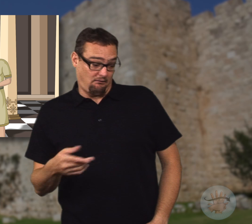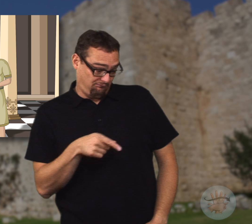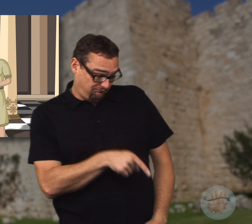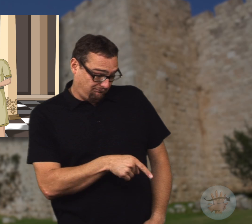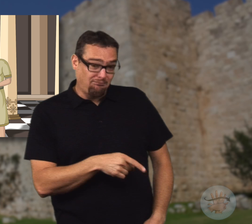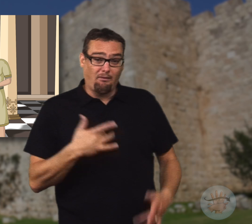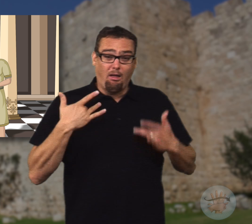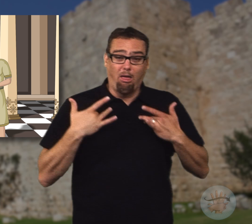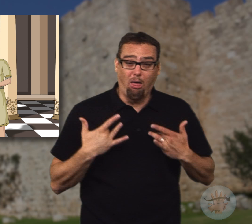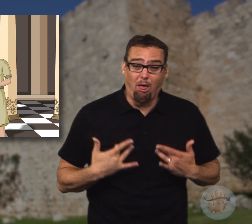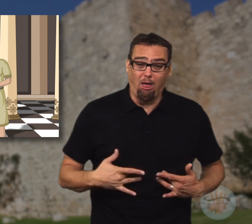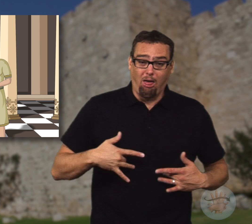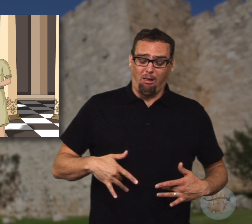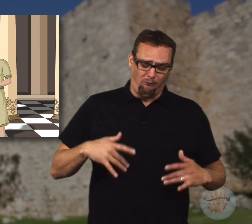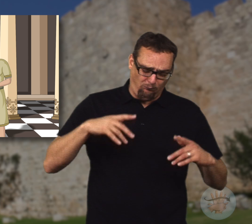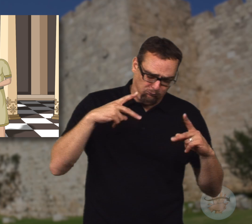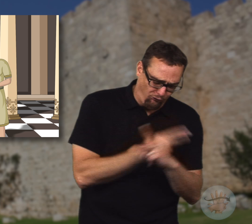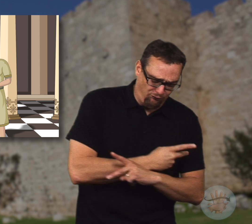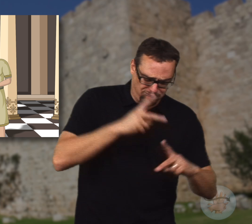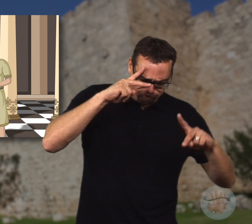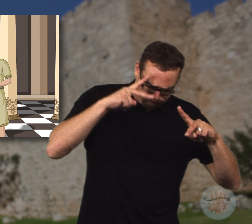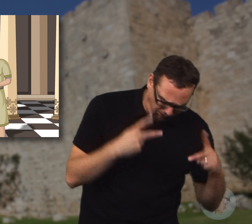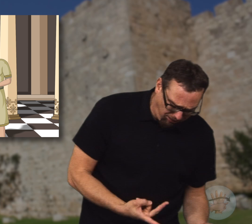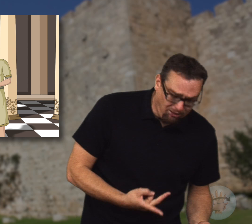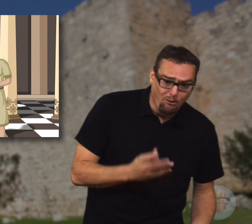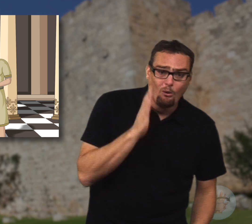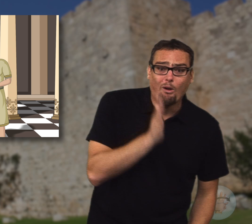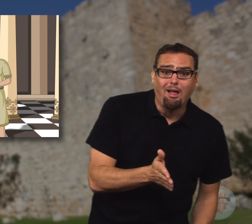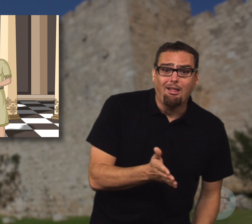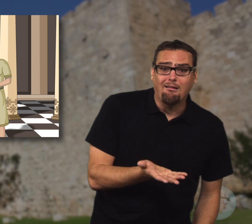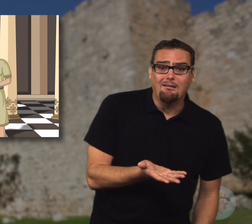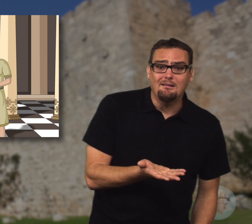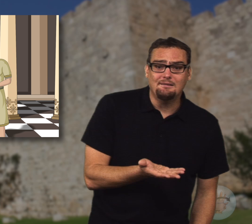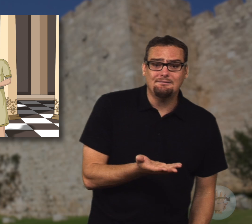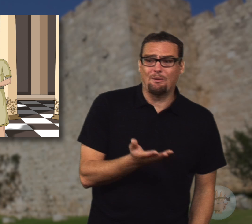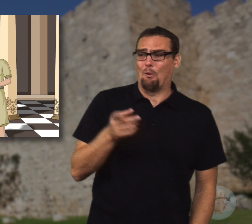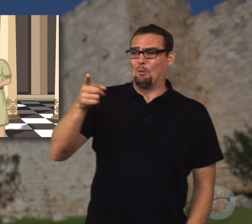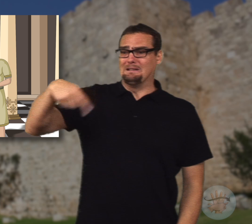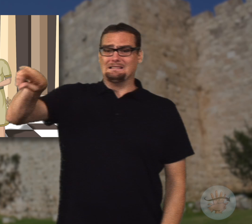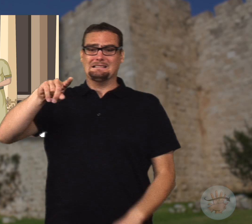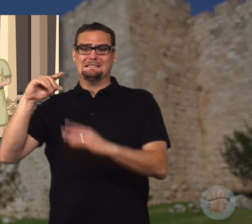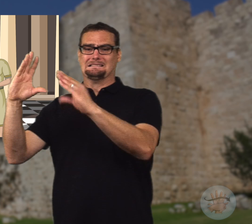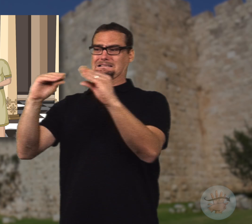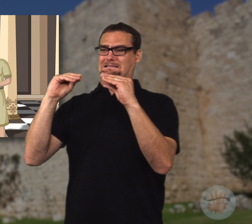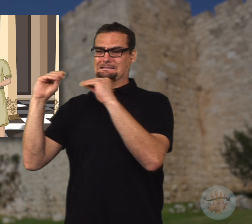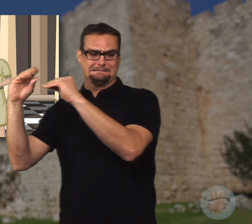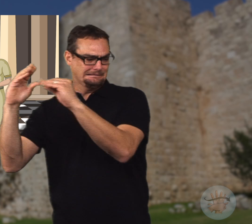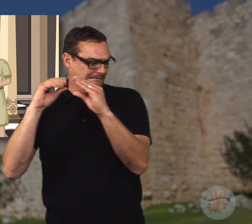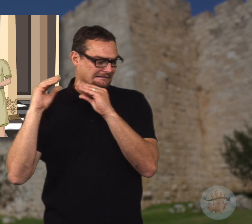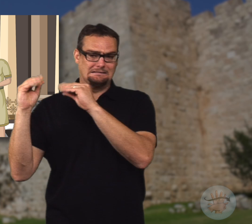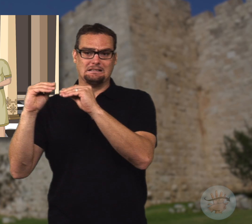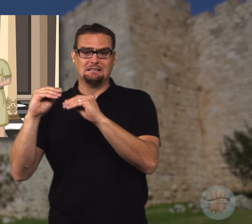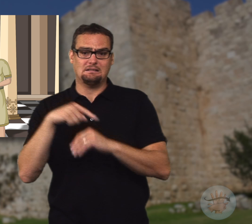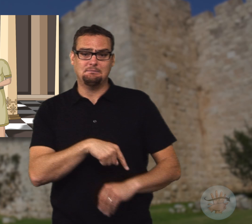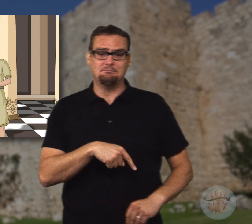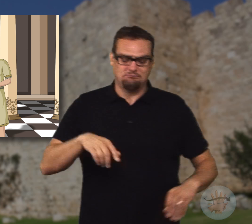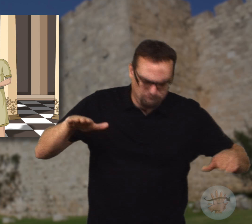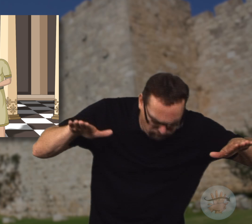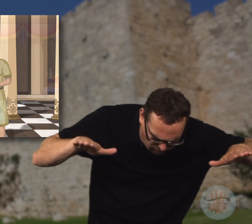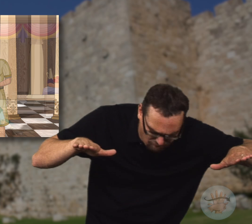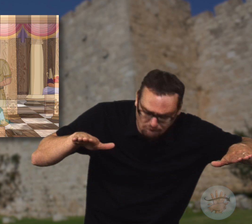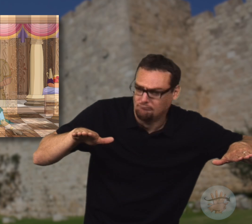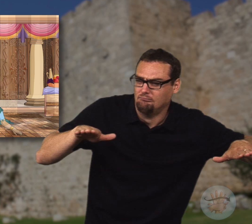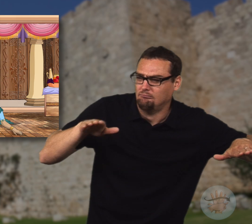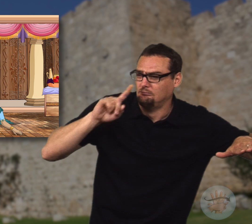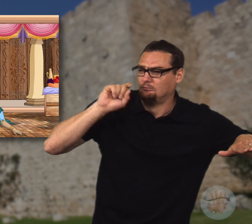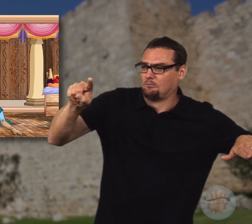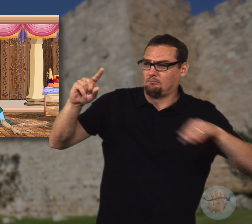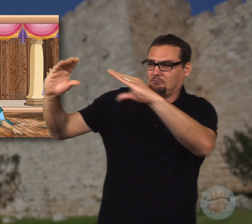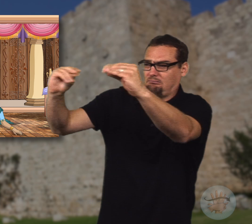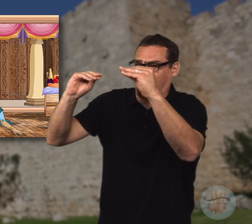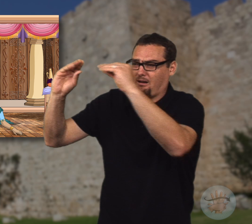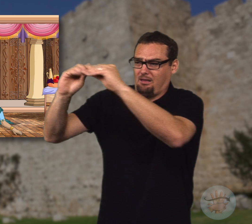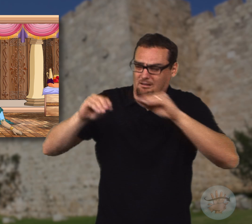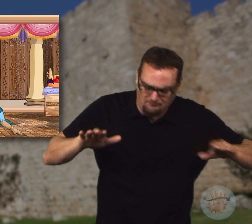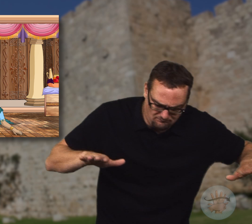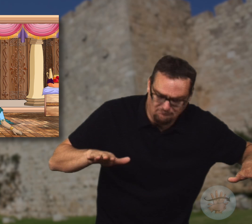So how can we tell him the child is dead? He may even harm himself.”